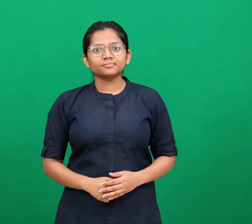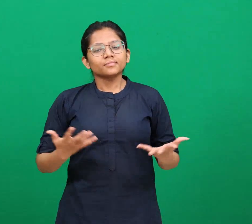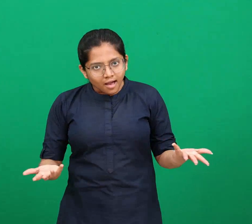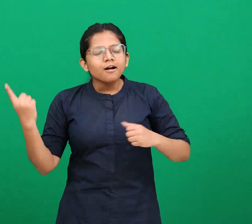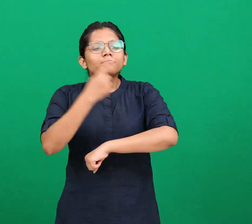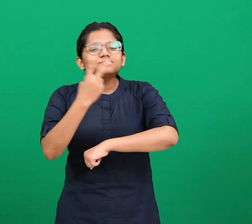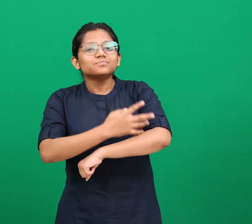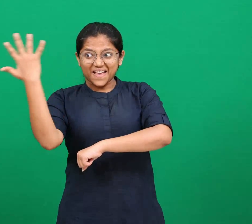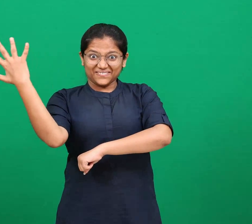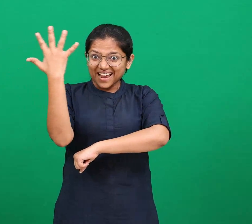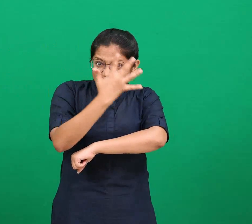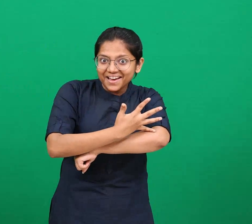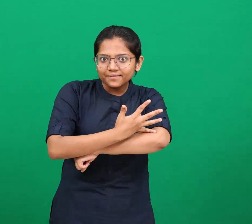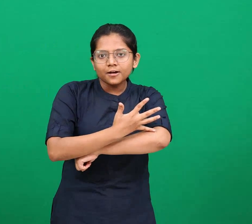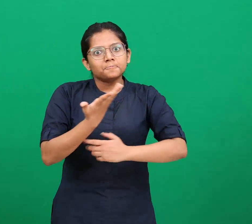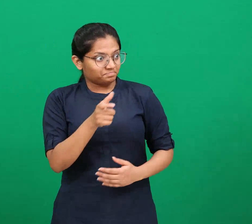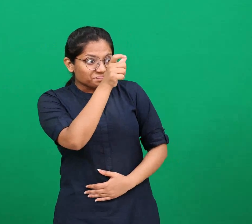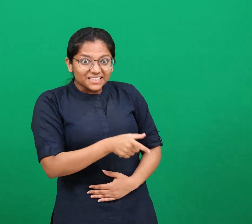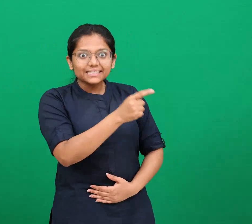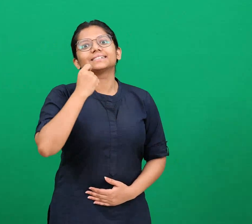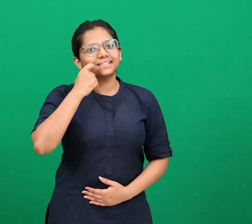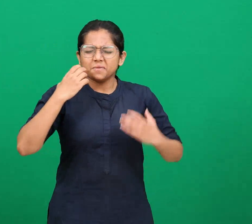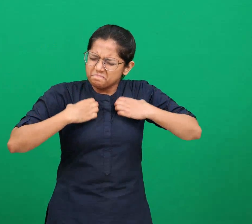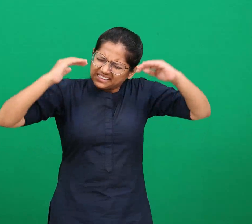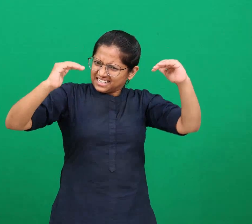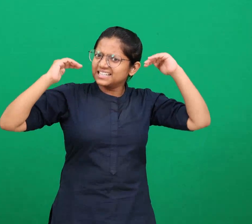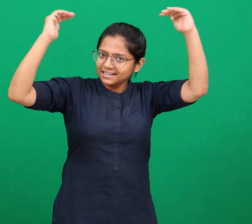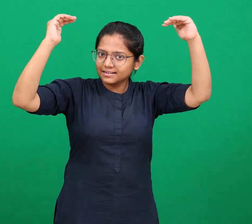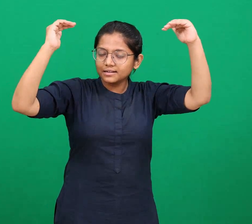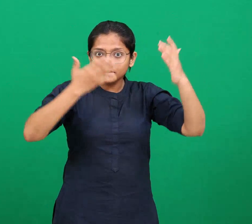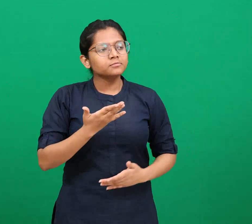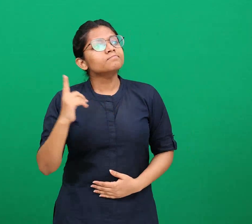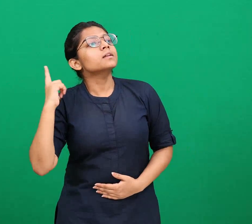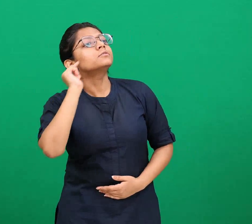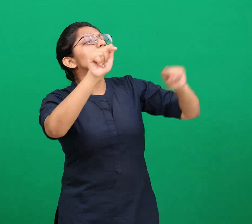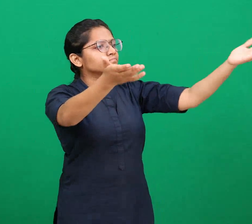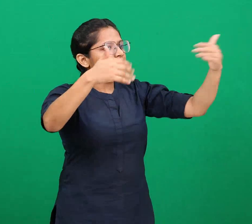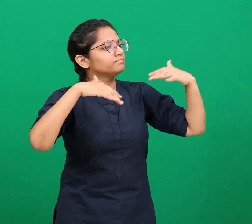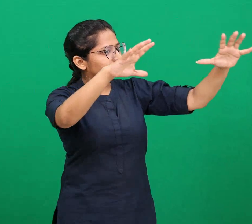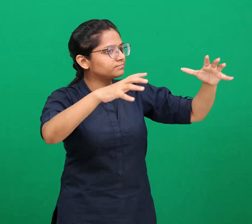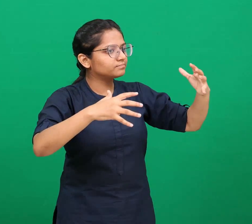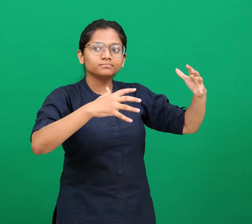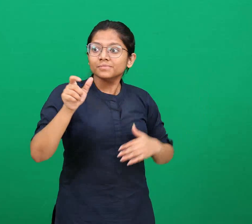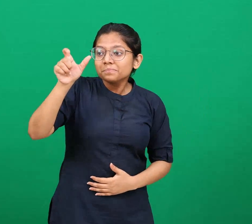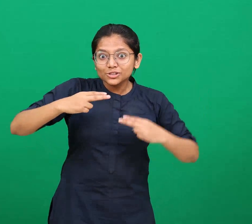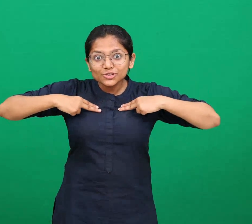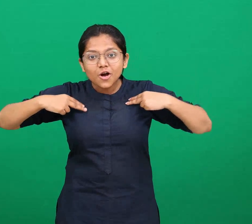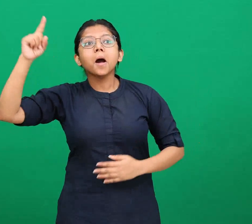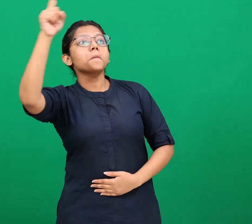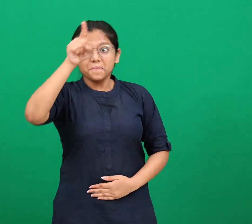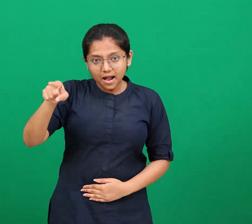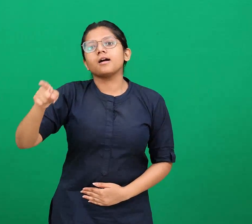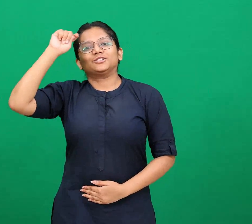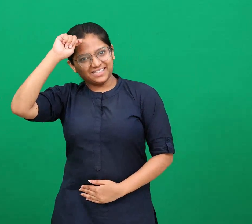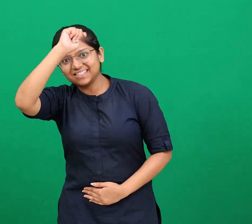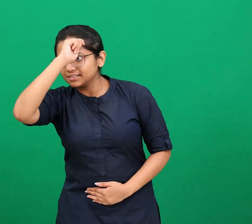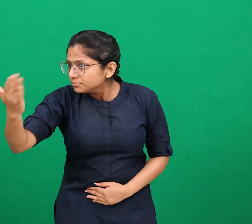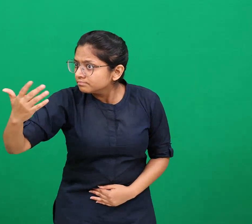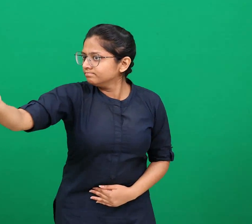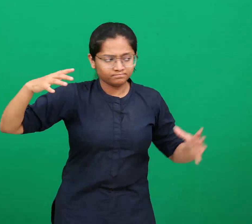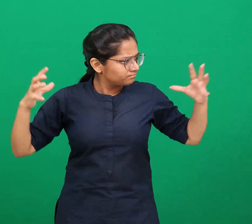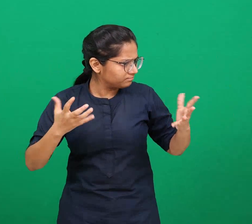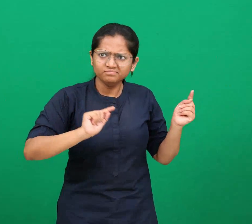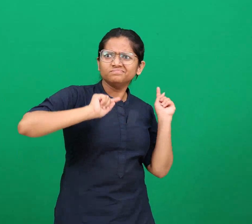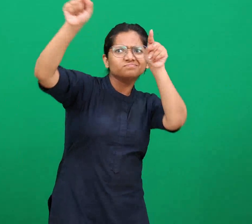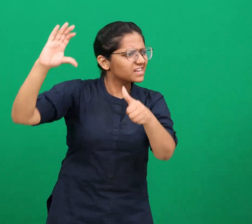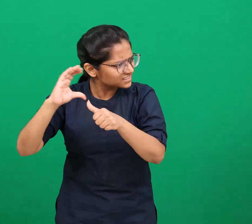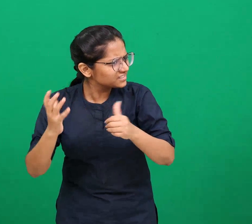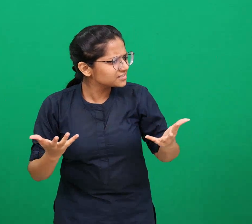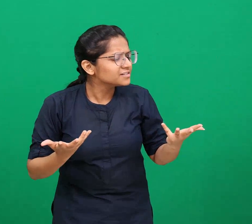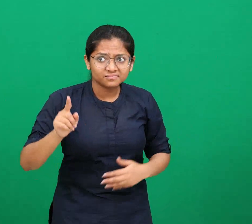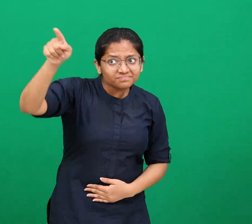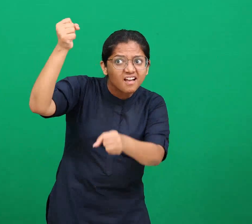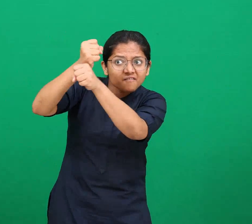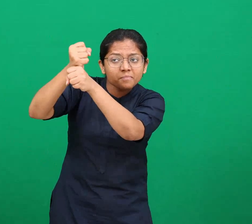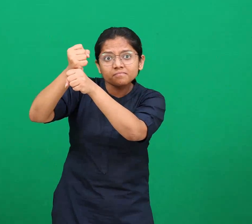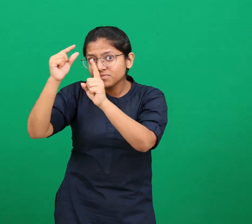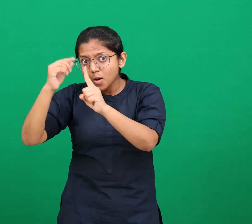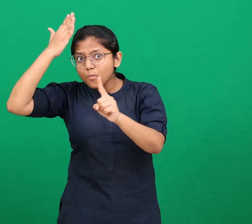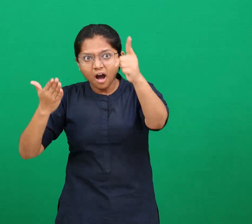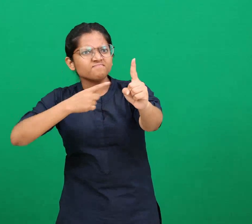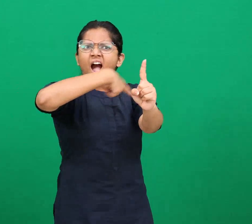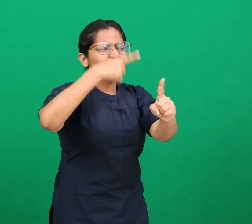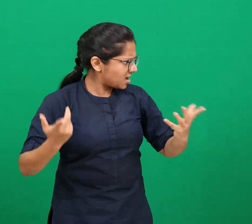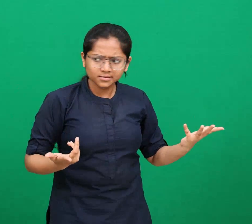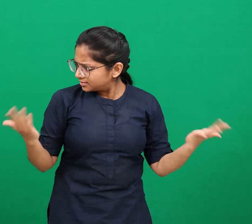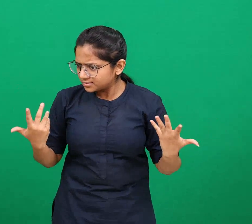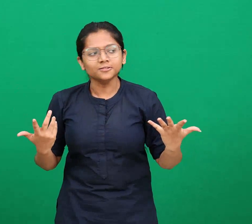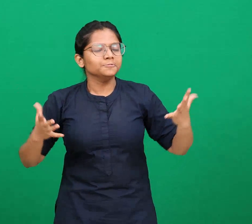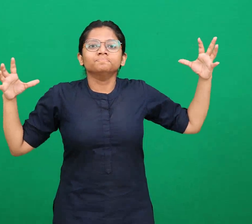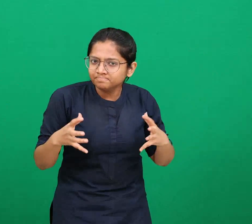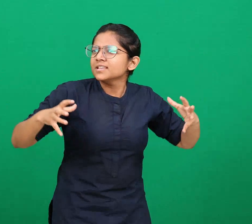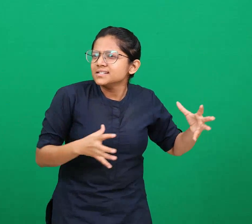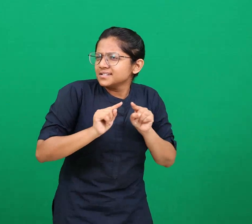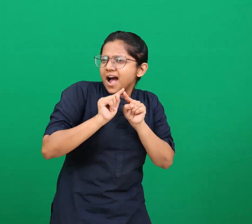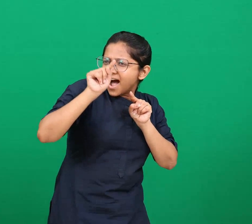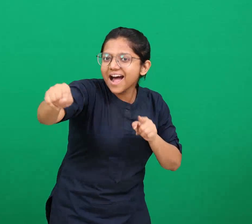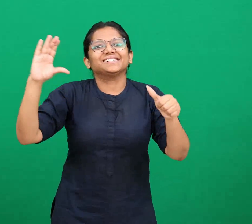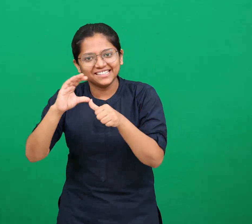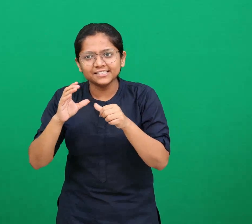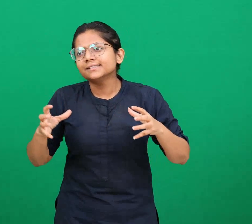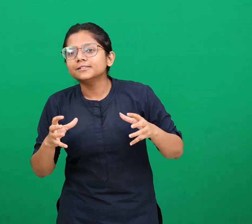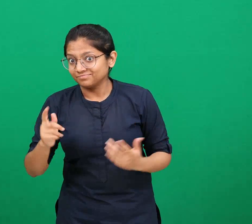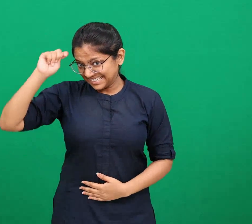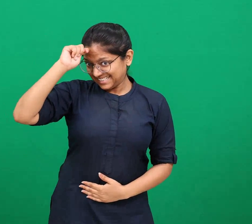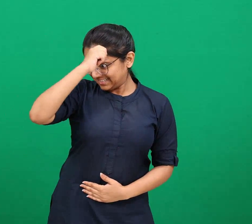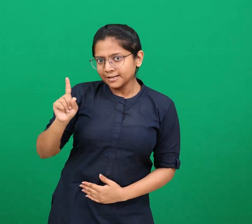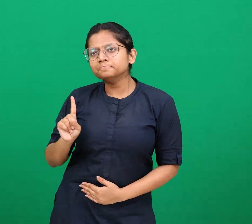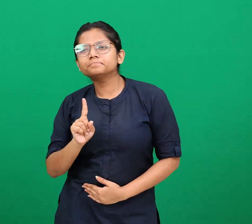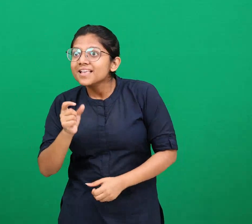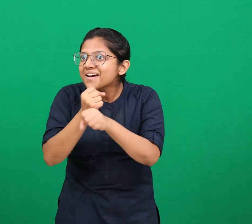Five days later the high priest Ananias came down with some elders and a lawyer named Tertullus, who presented to the governor their case against Paul.